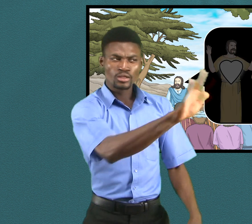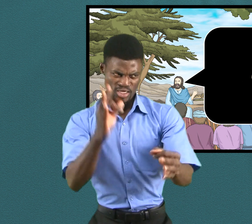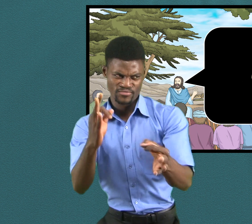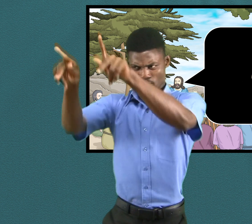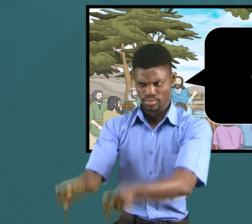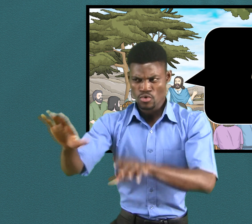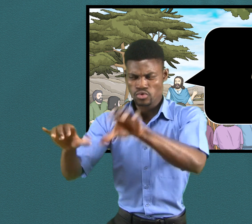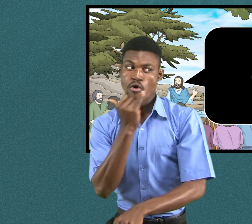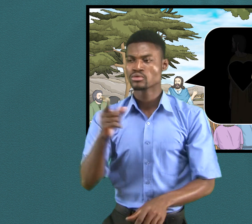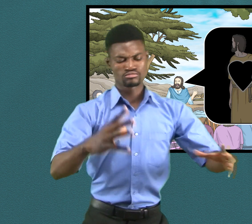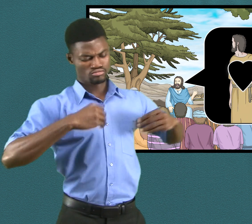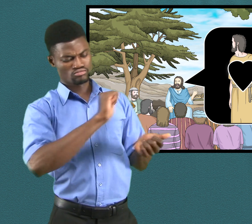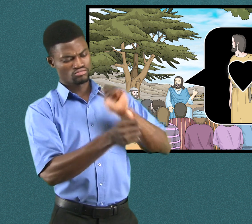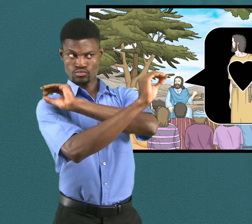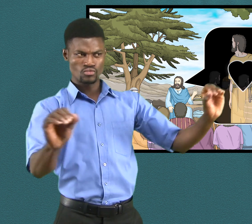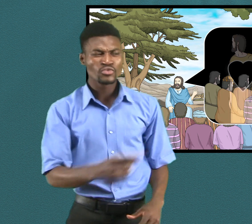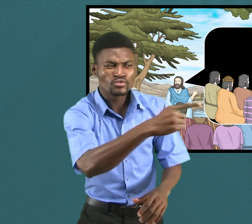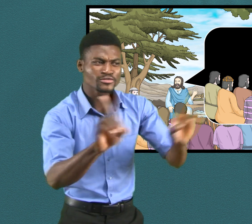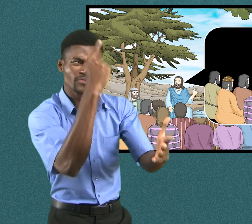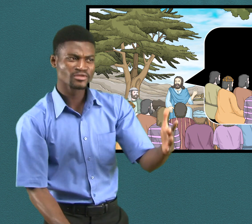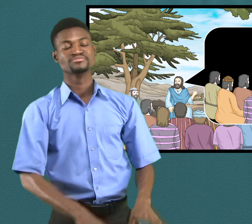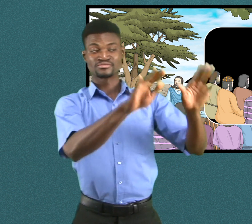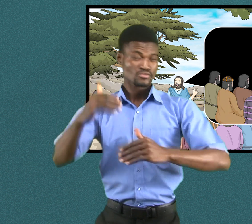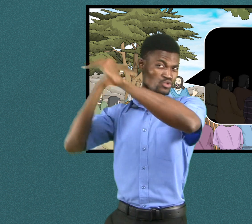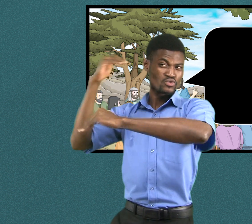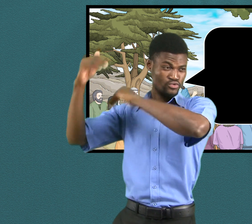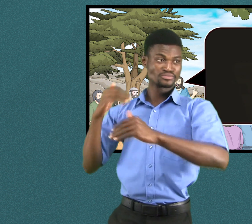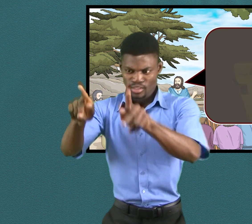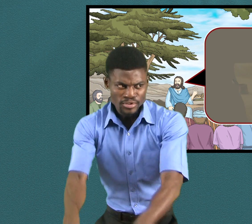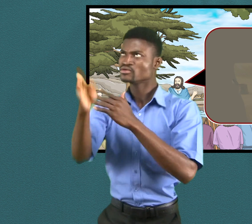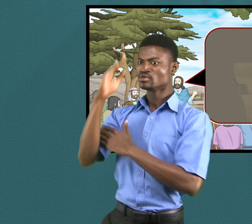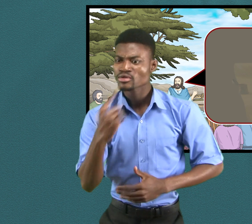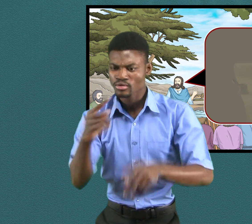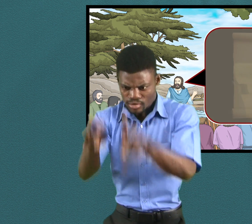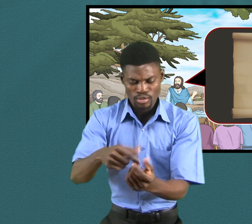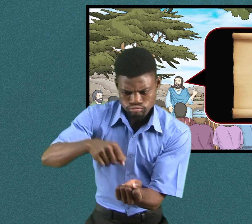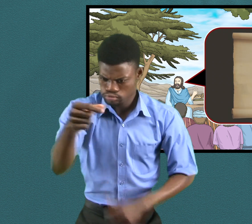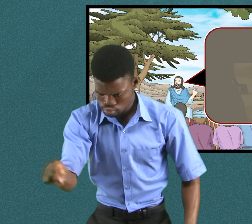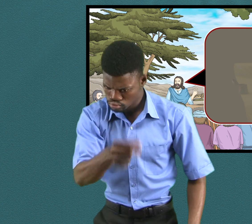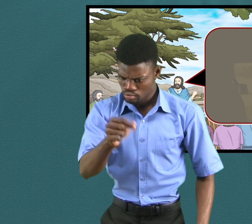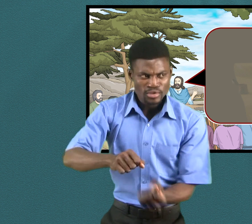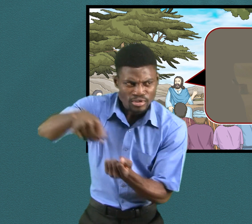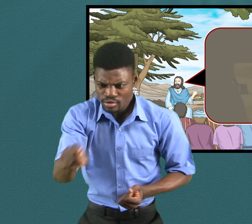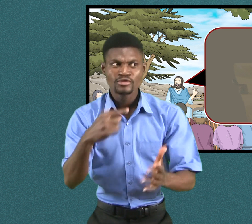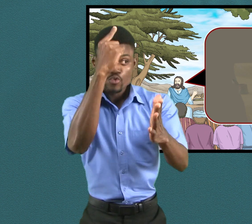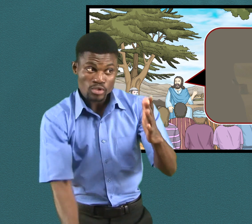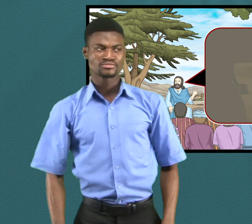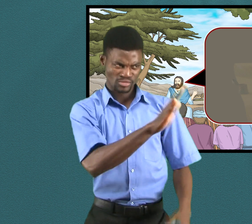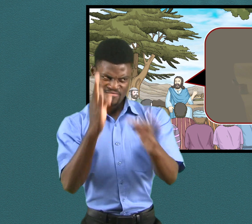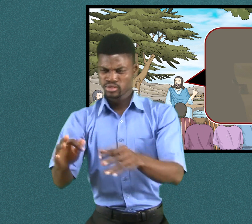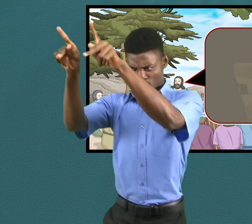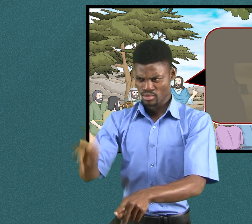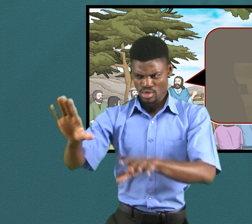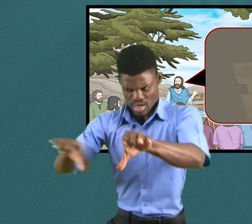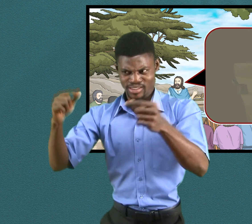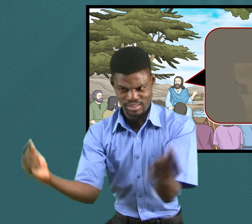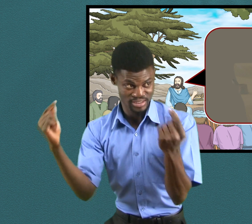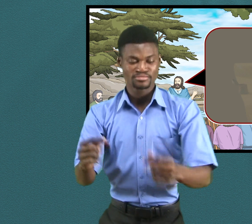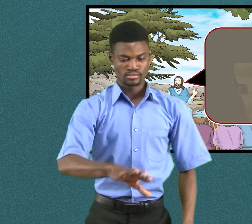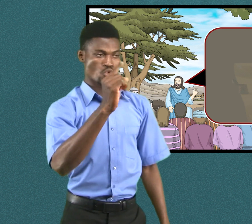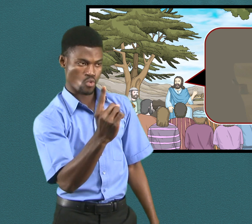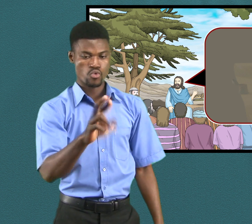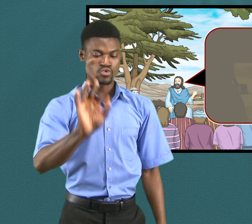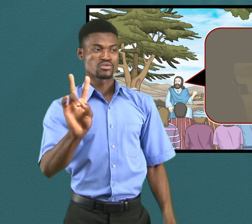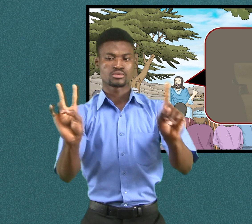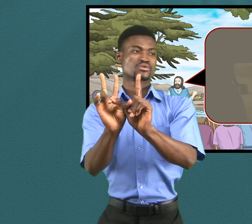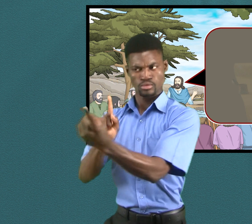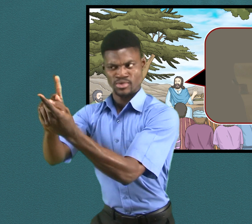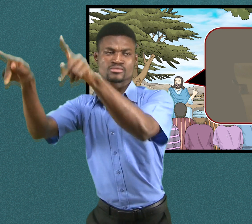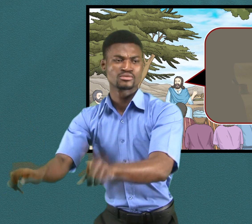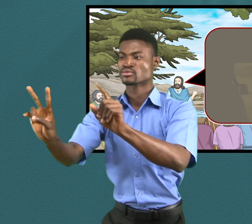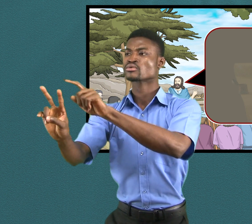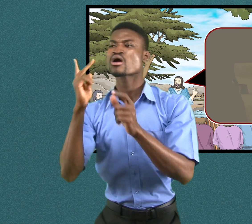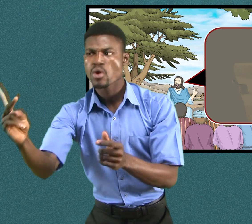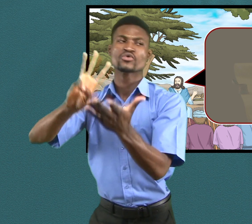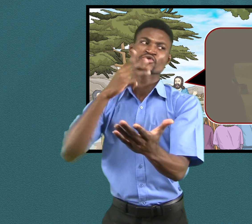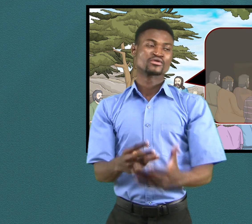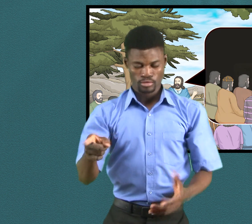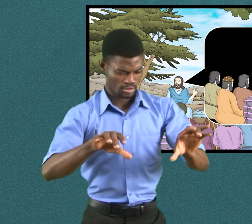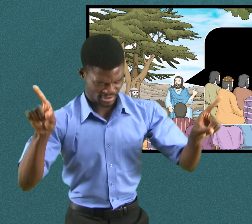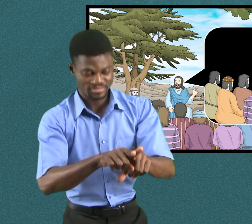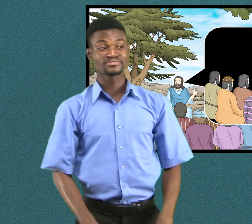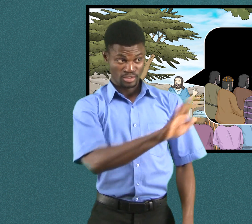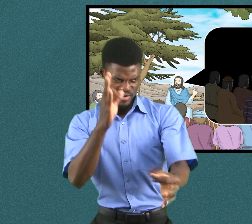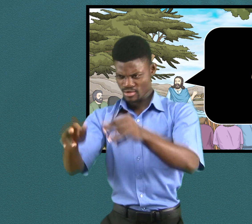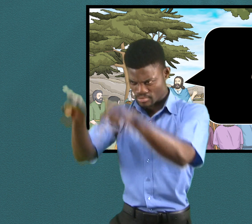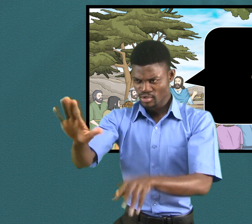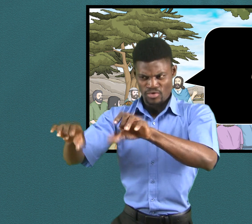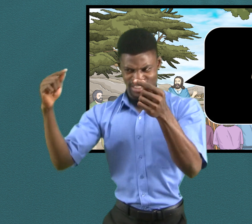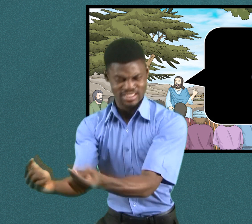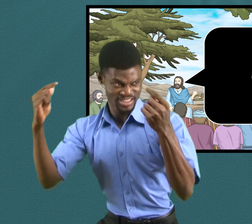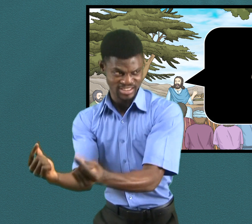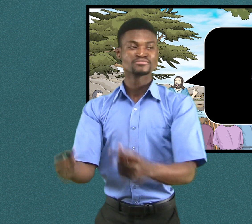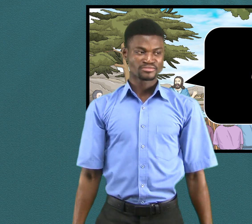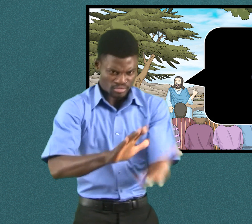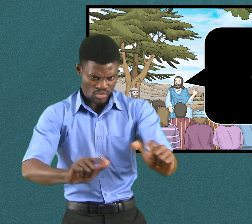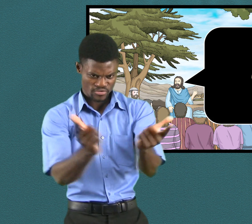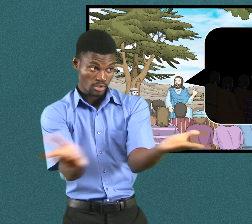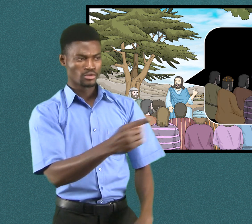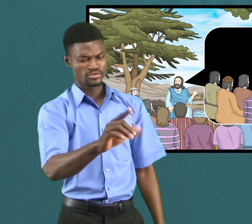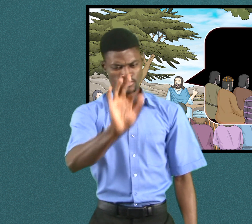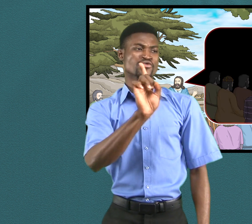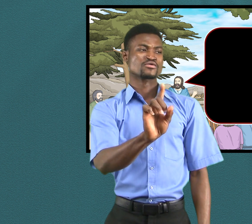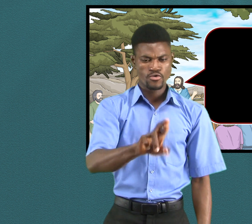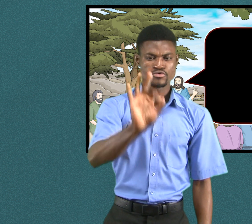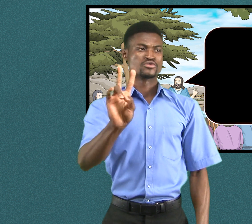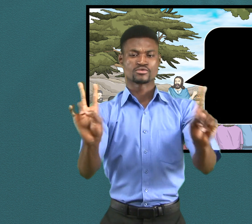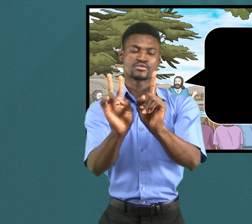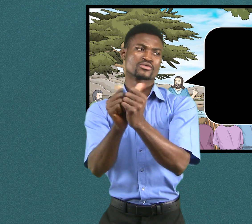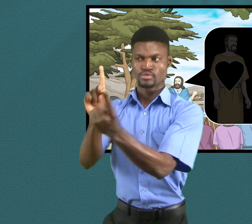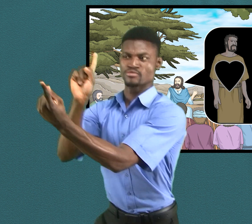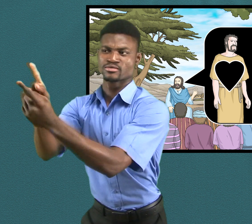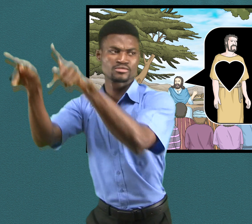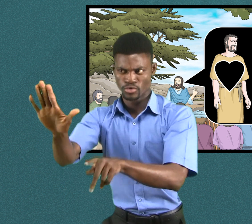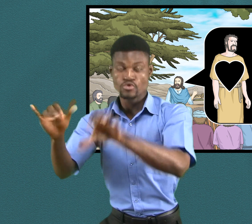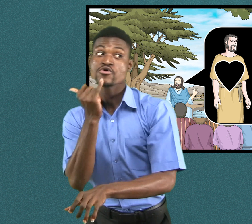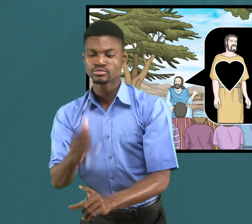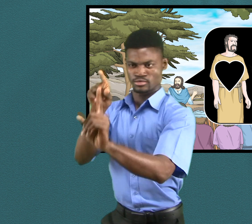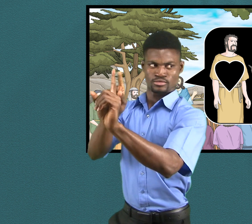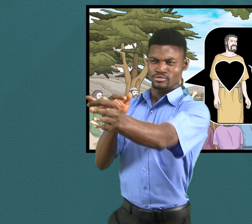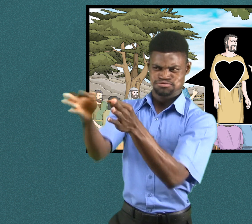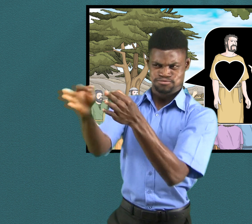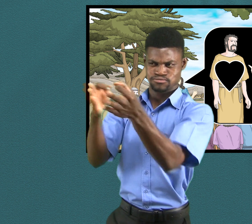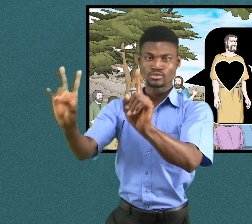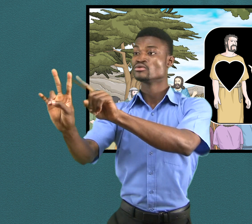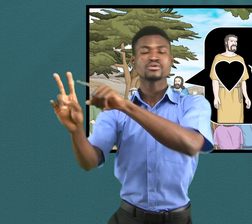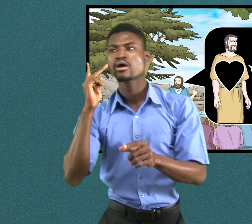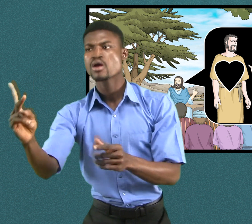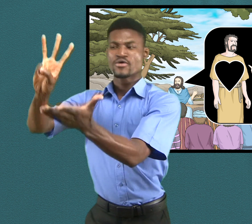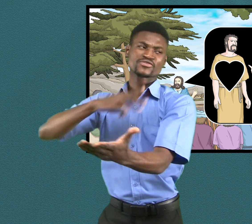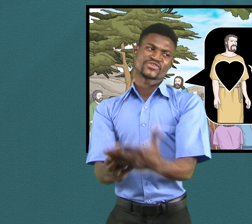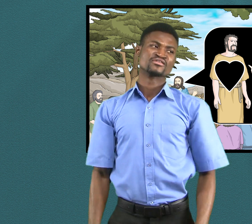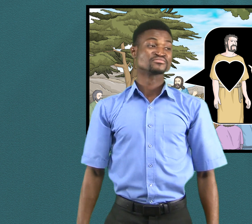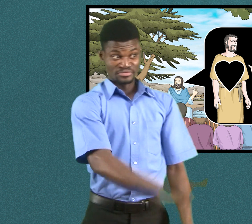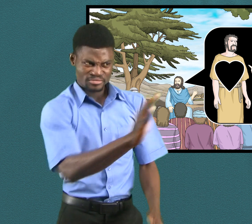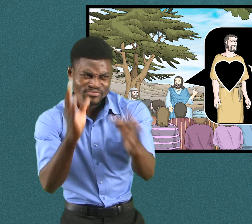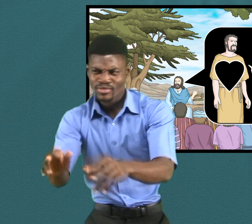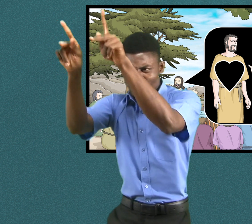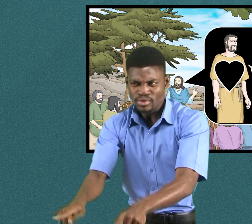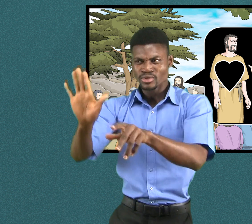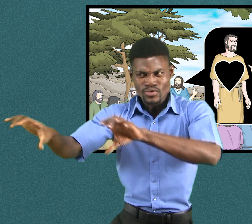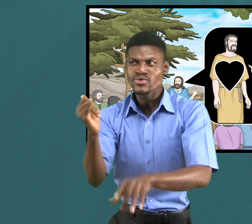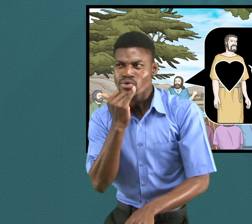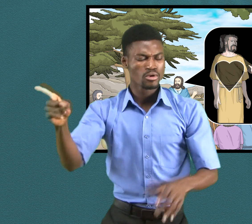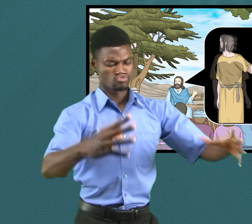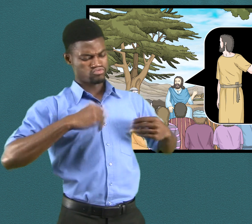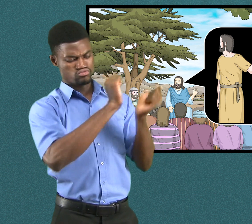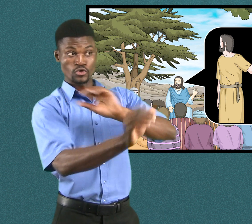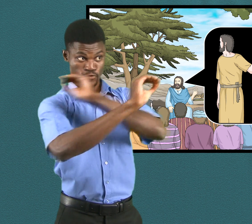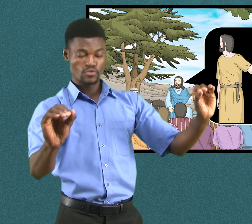But if he will not listen, take one or two others along, so that ‘every matter may be established by the testimony of two or three witnesses.’